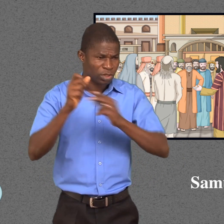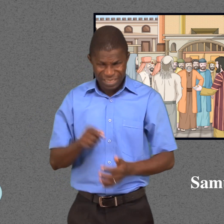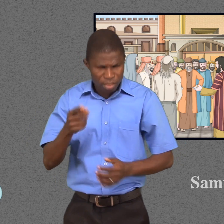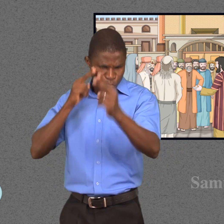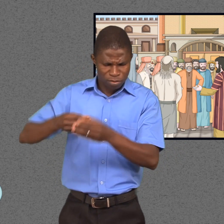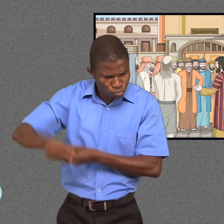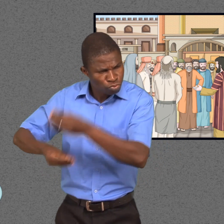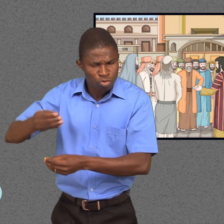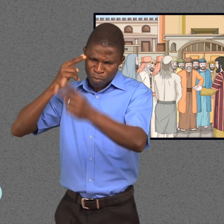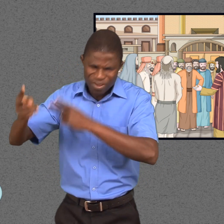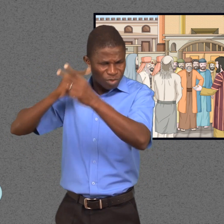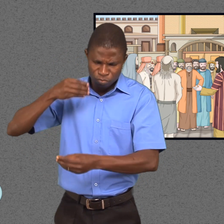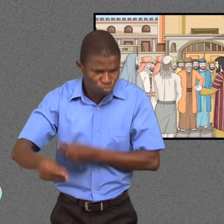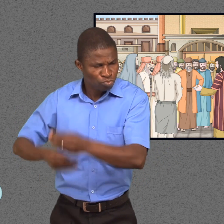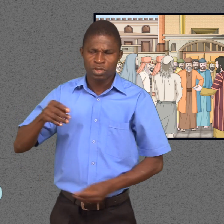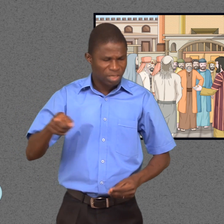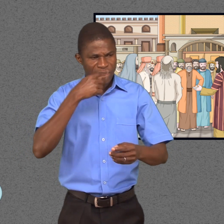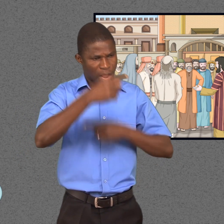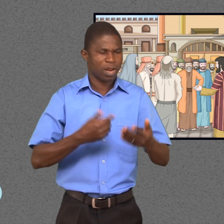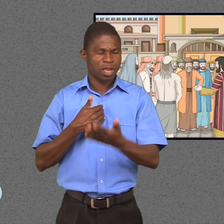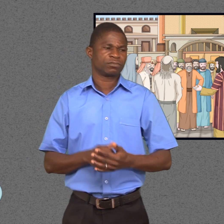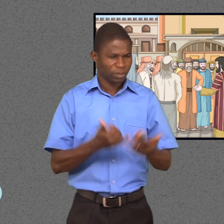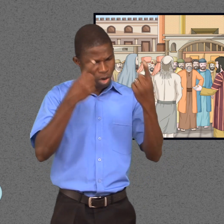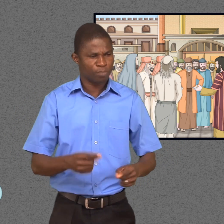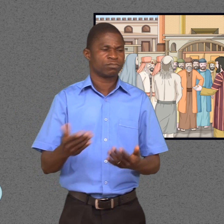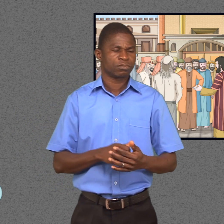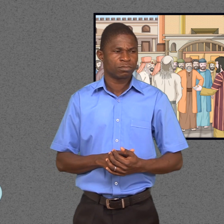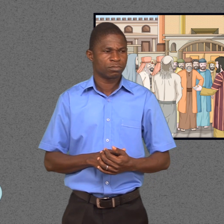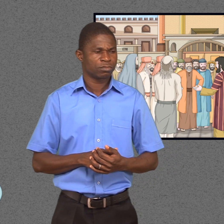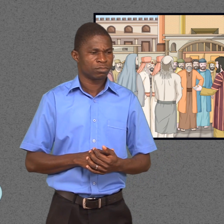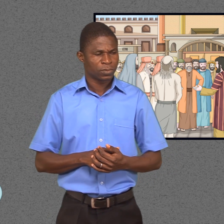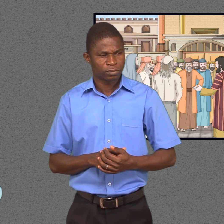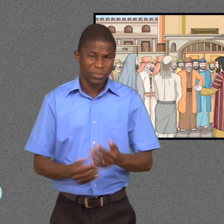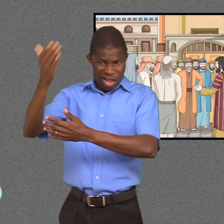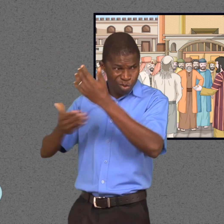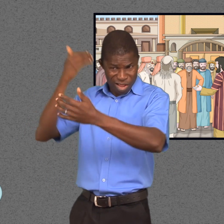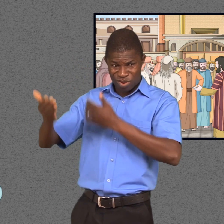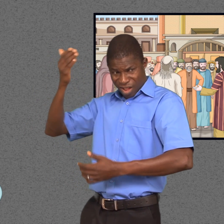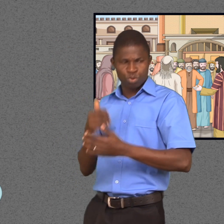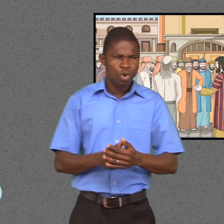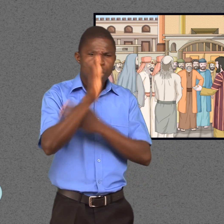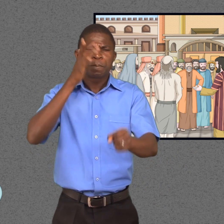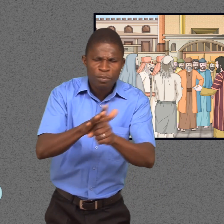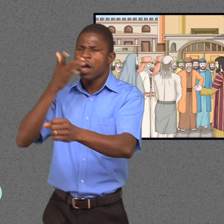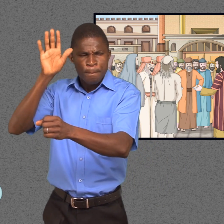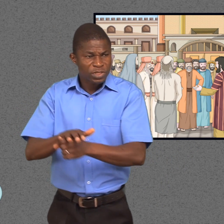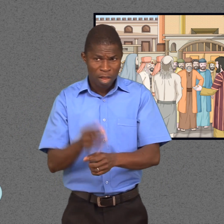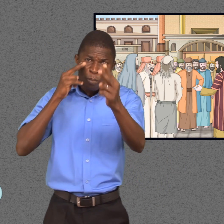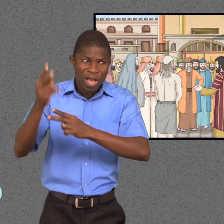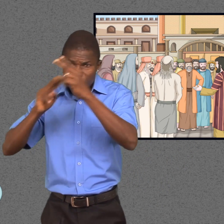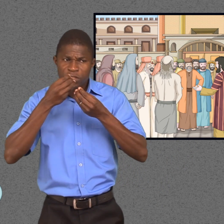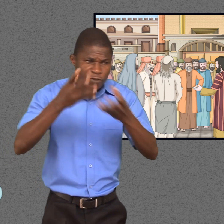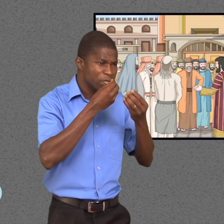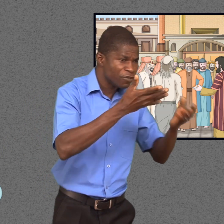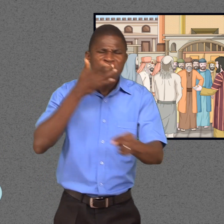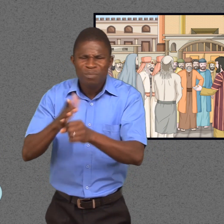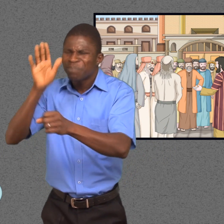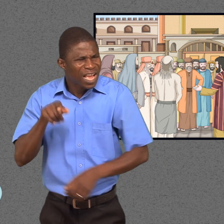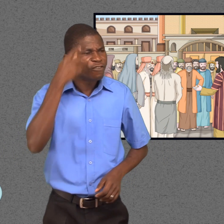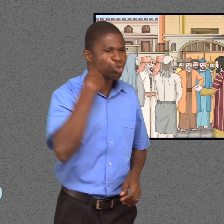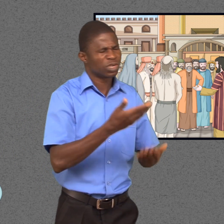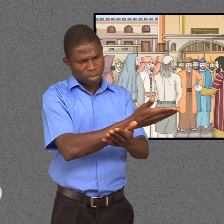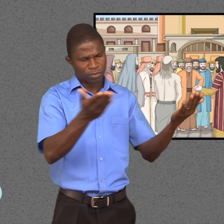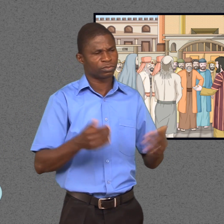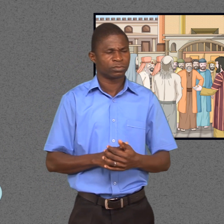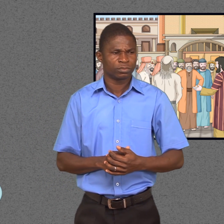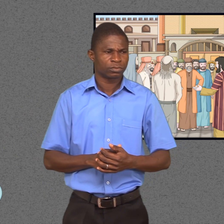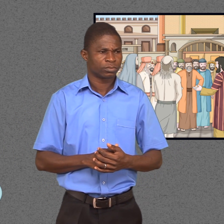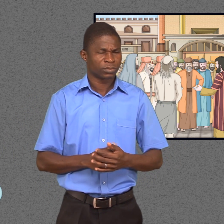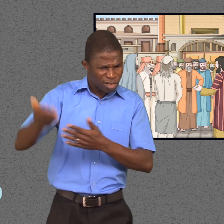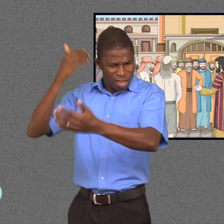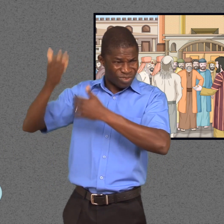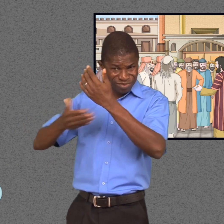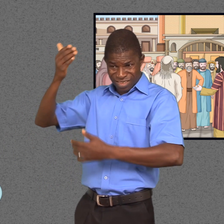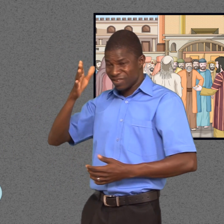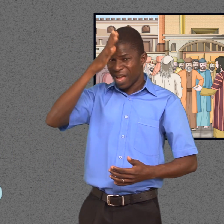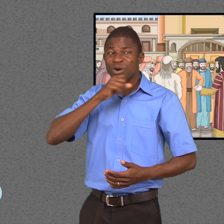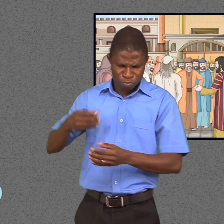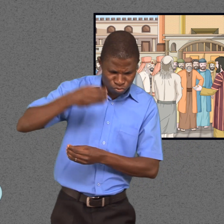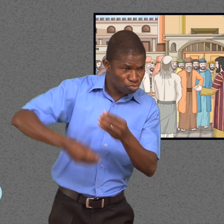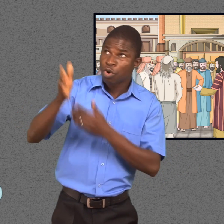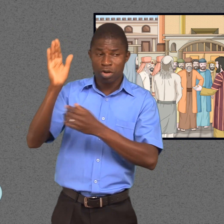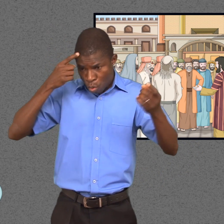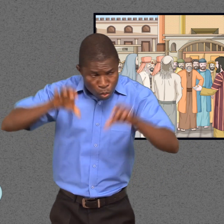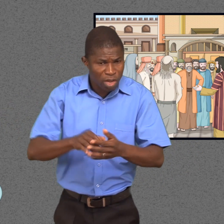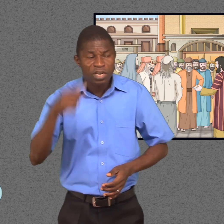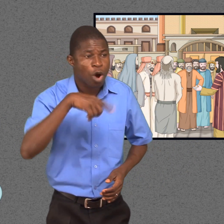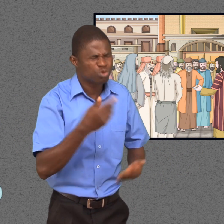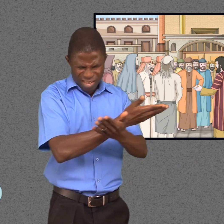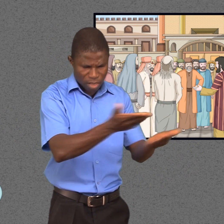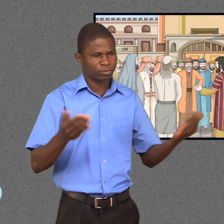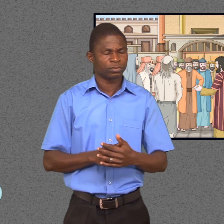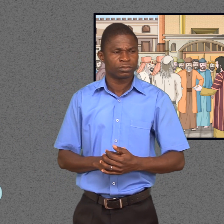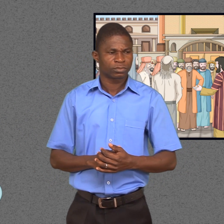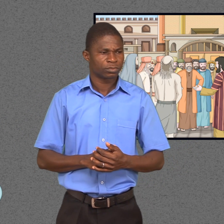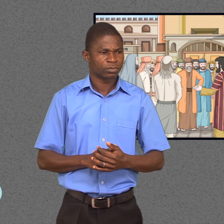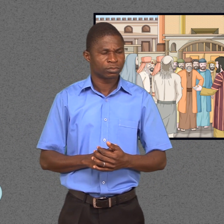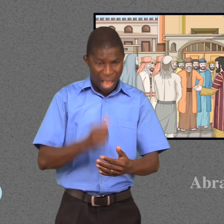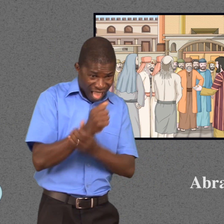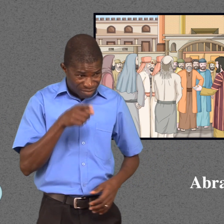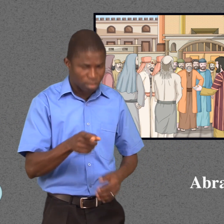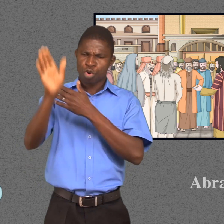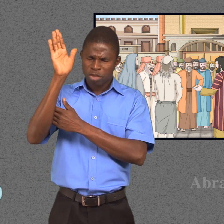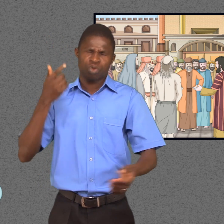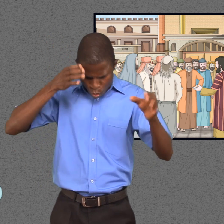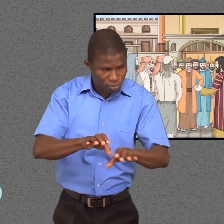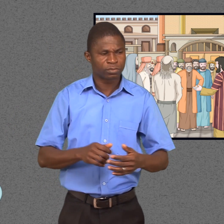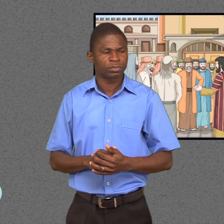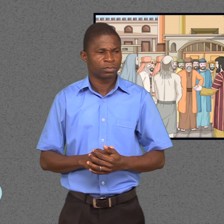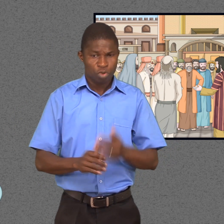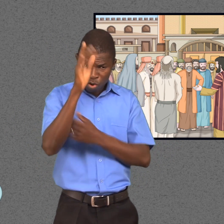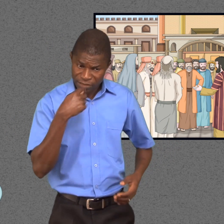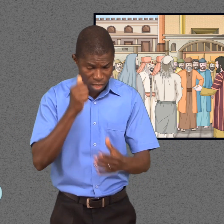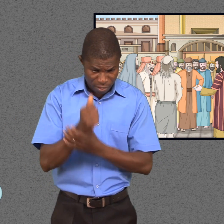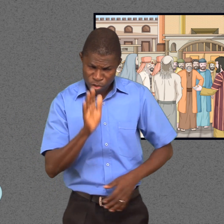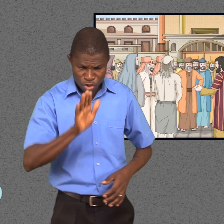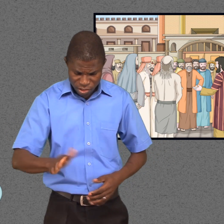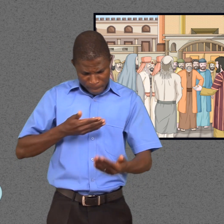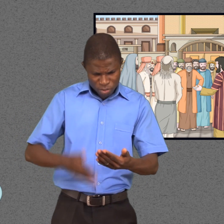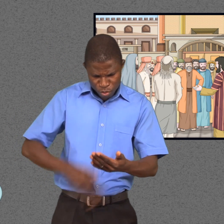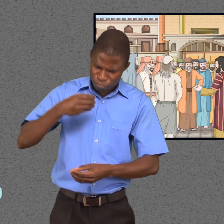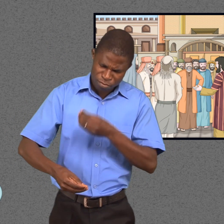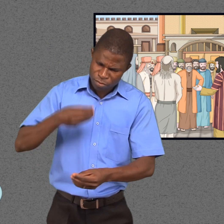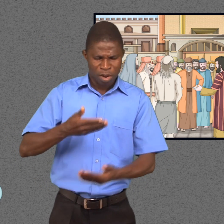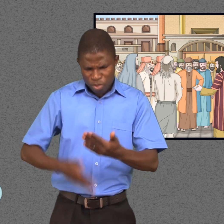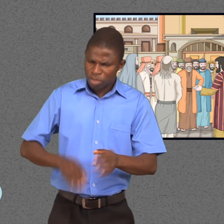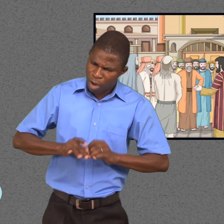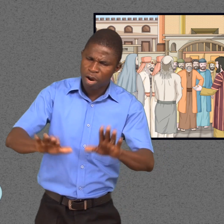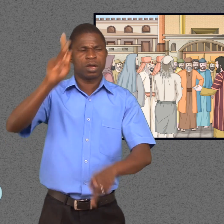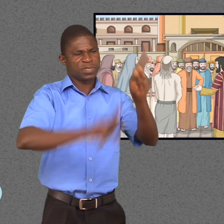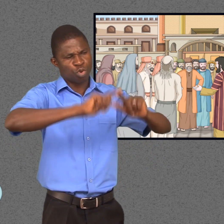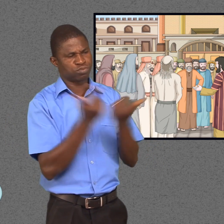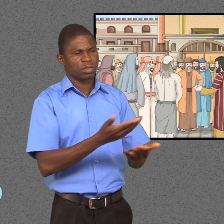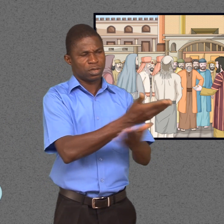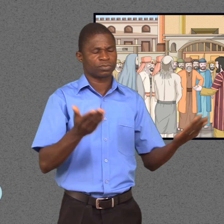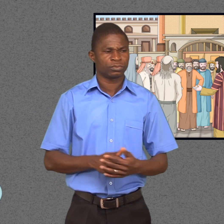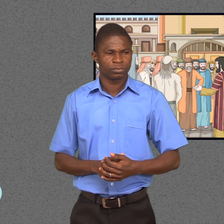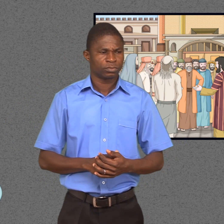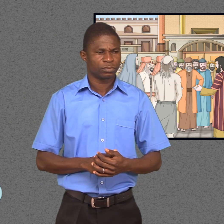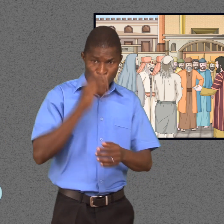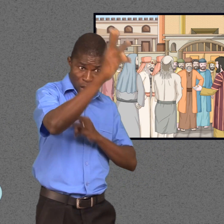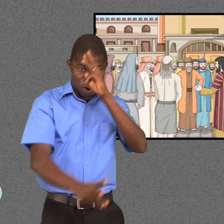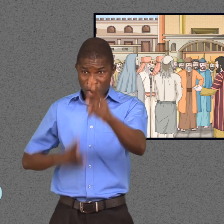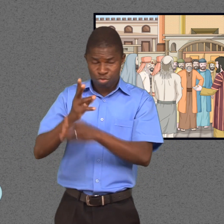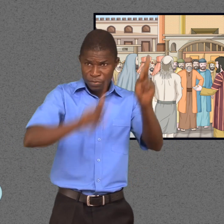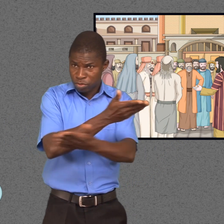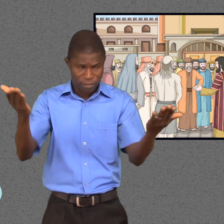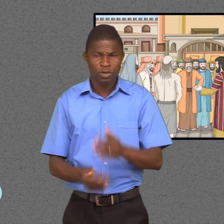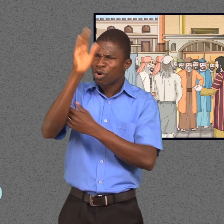Everyone who does not listen to Him will be completely cut off from among his people.’ Indeed, all the prophets from Samuel on, as many as have spoken, have proclaimed these days.